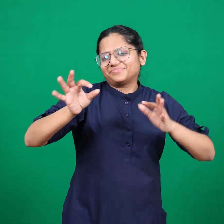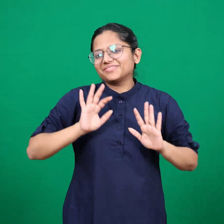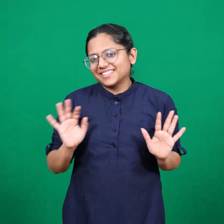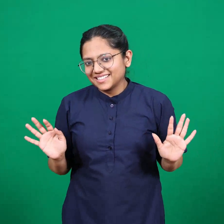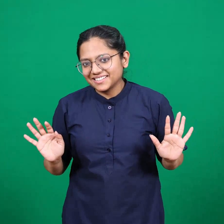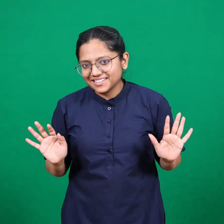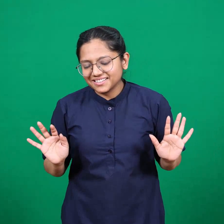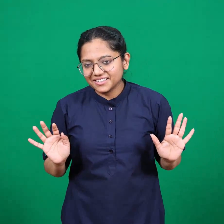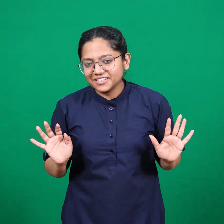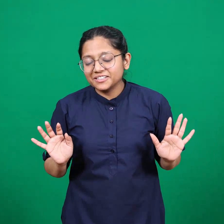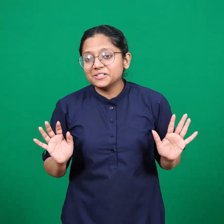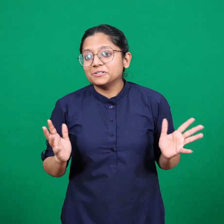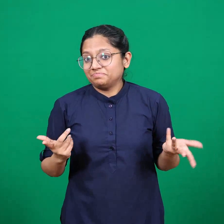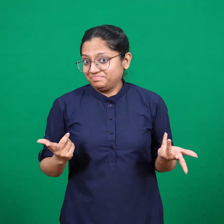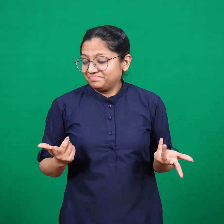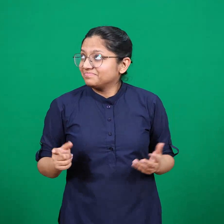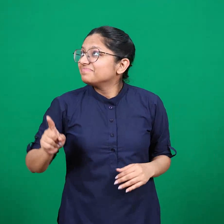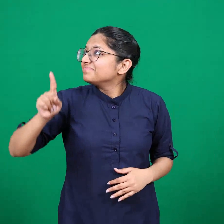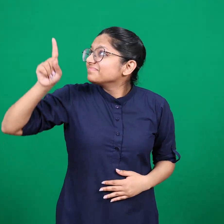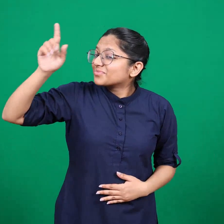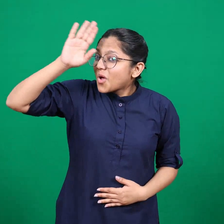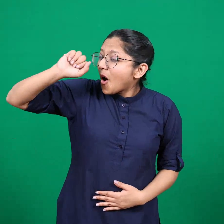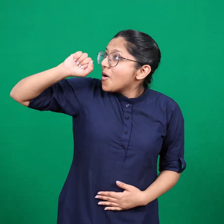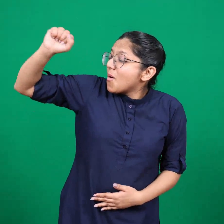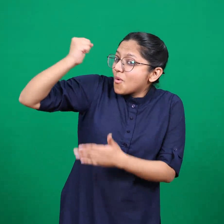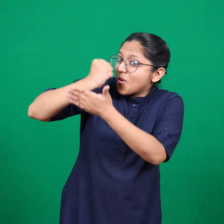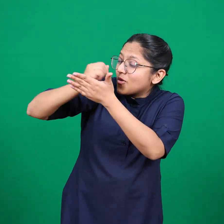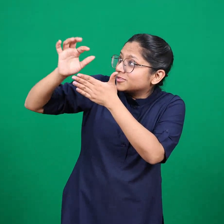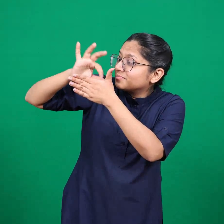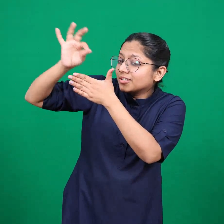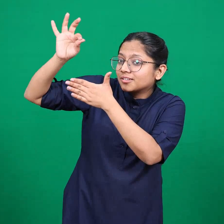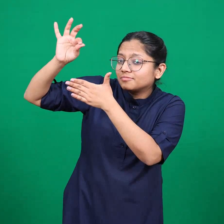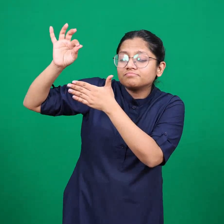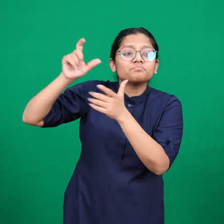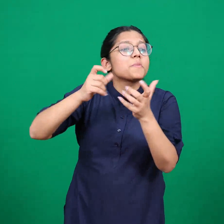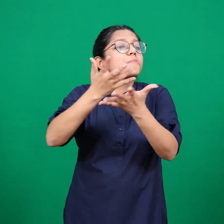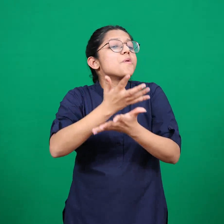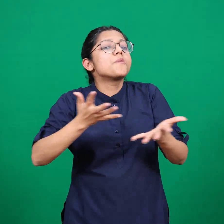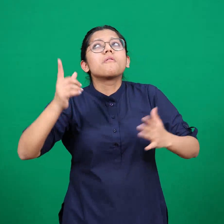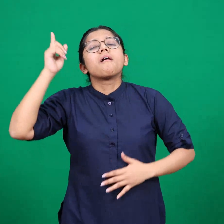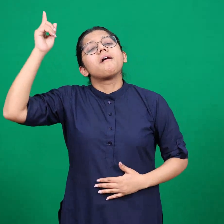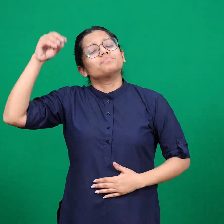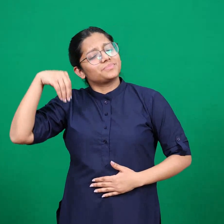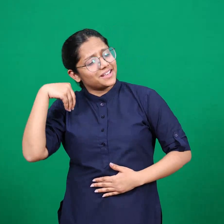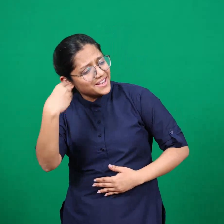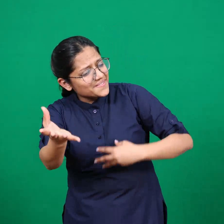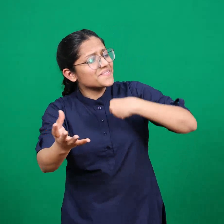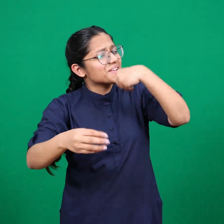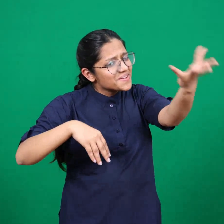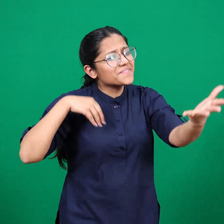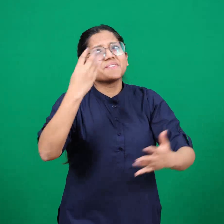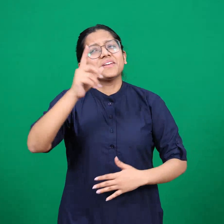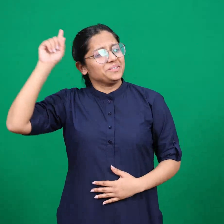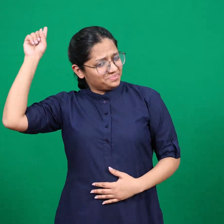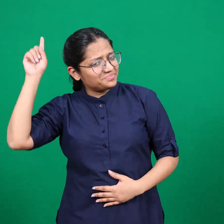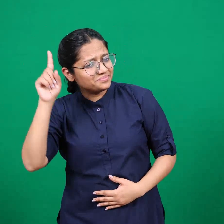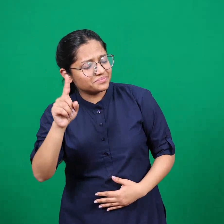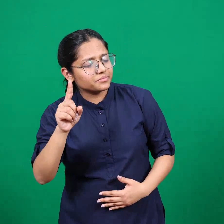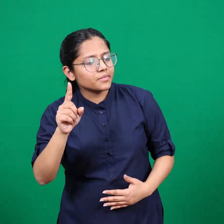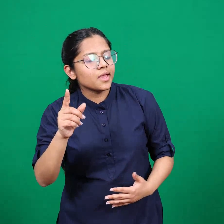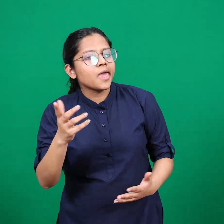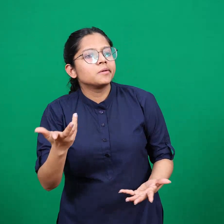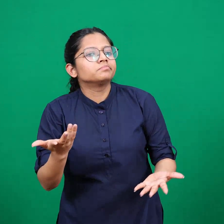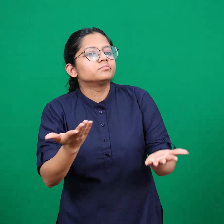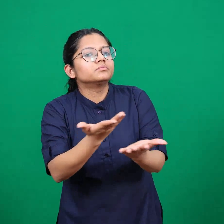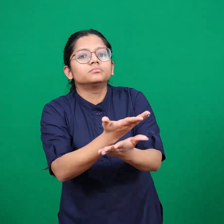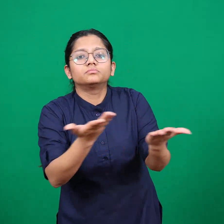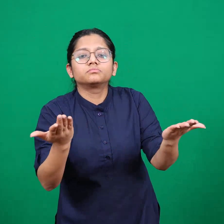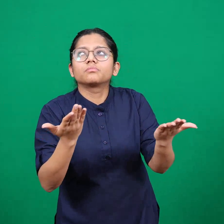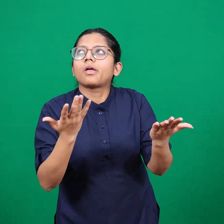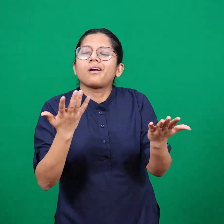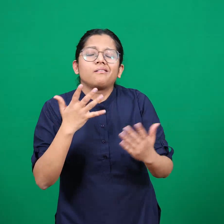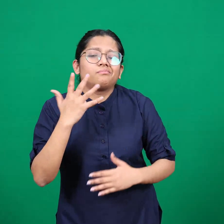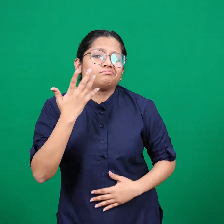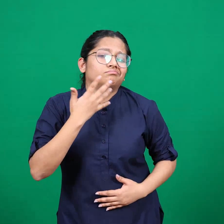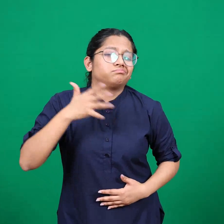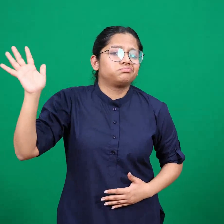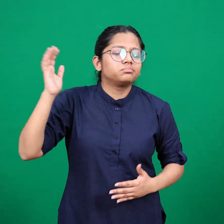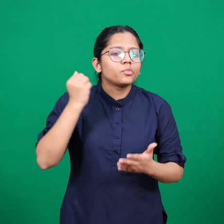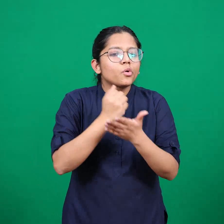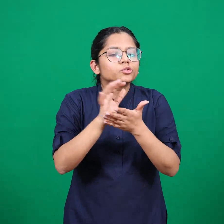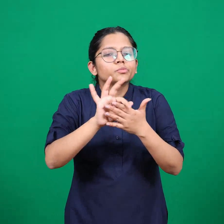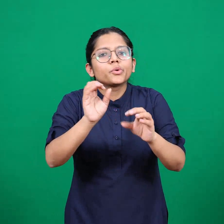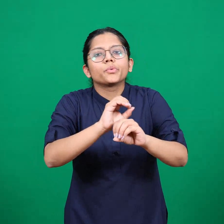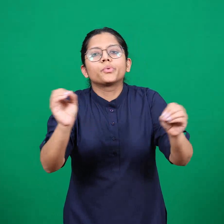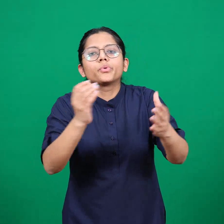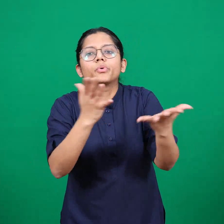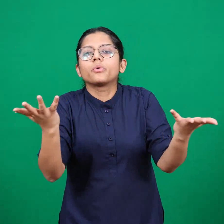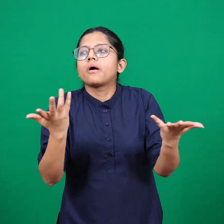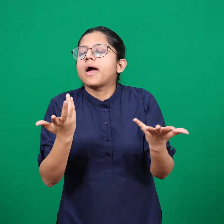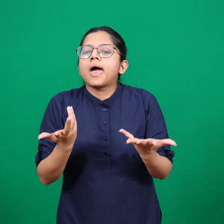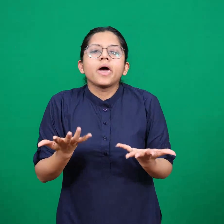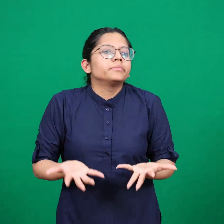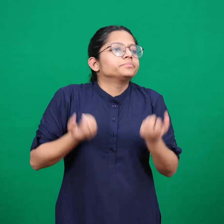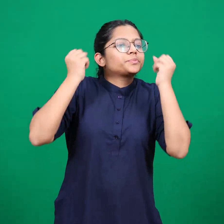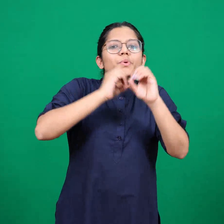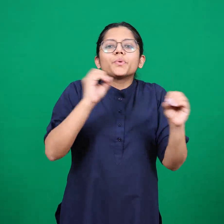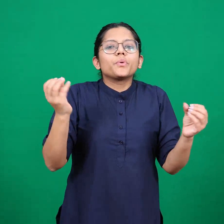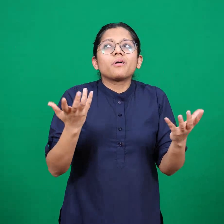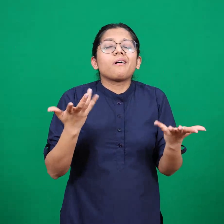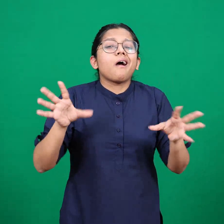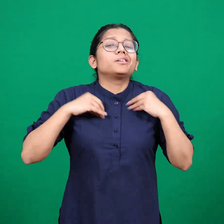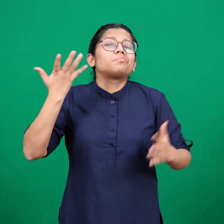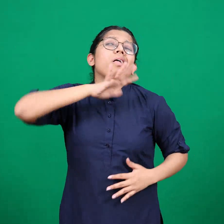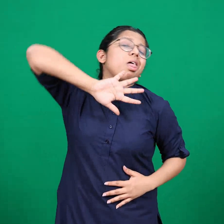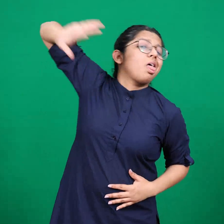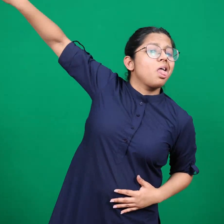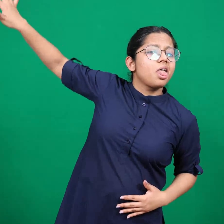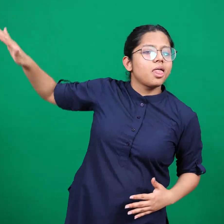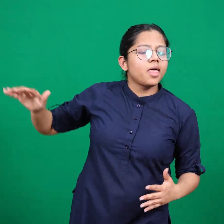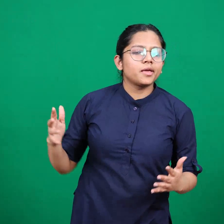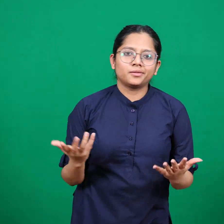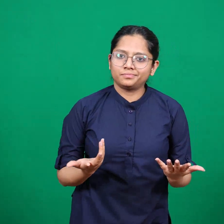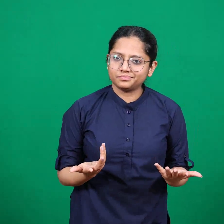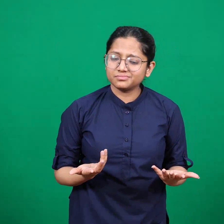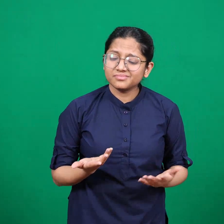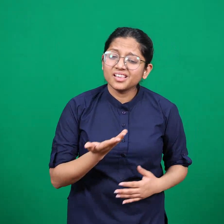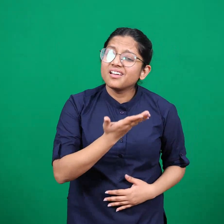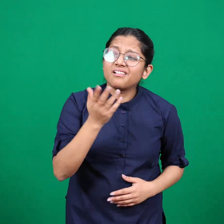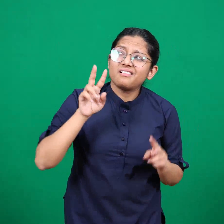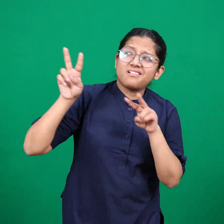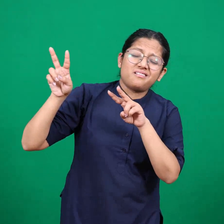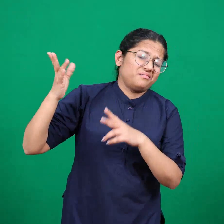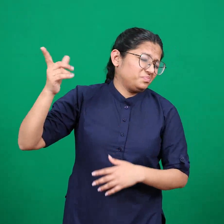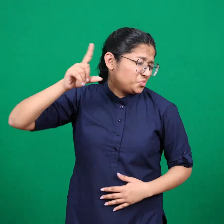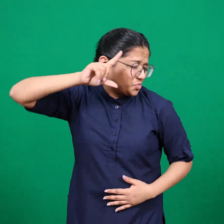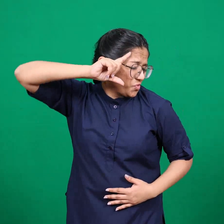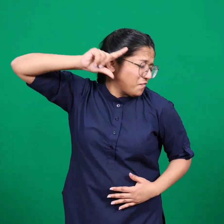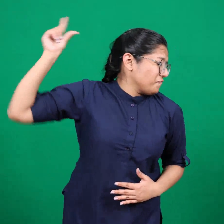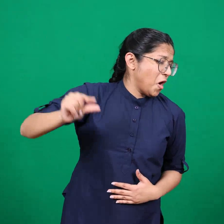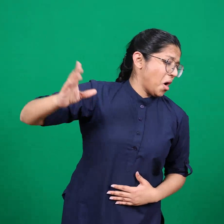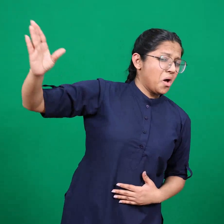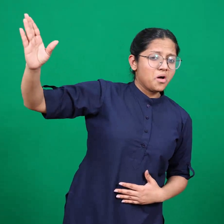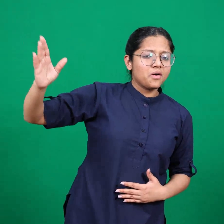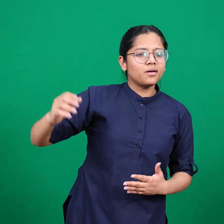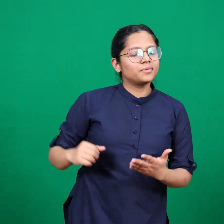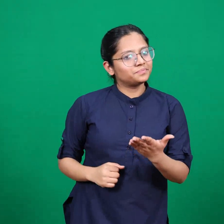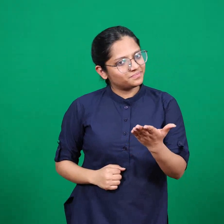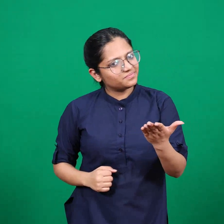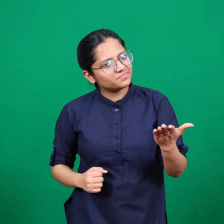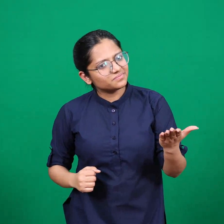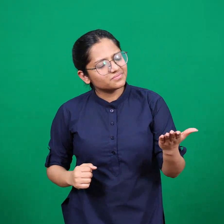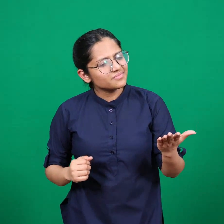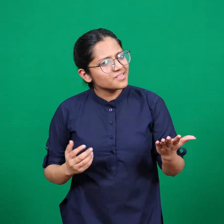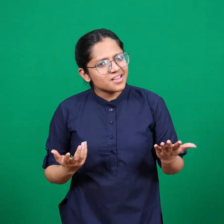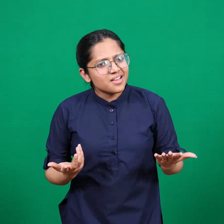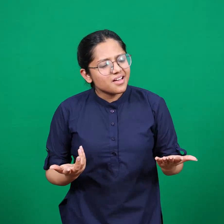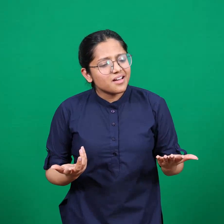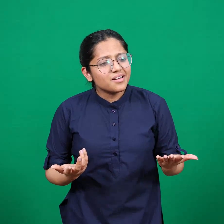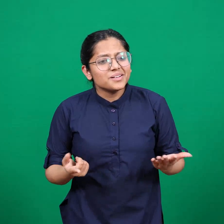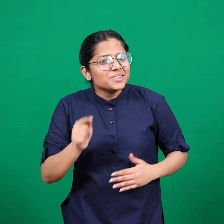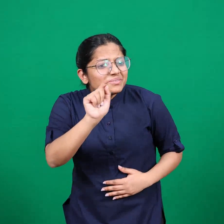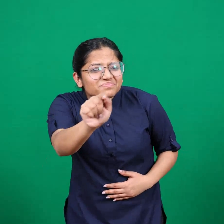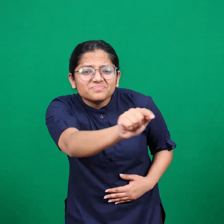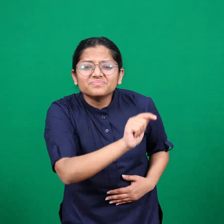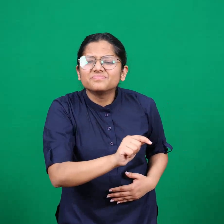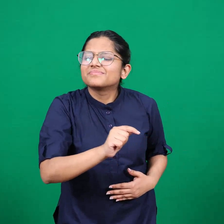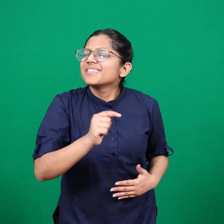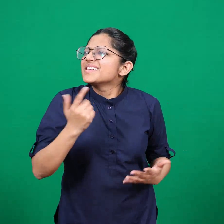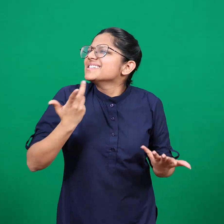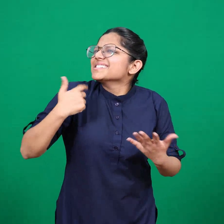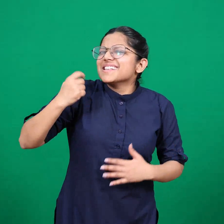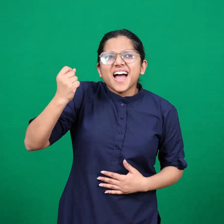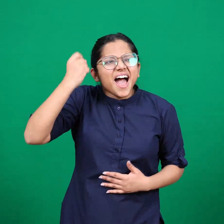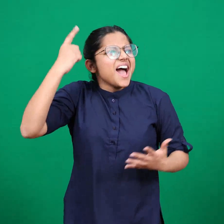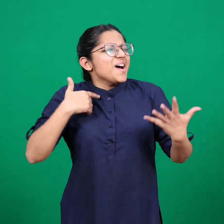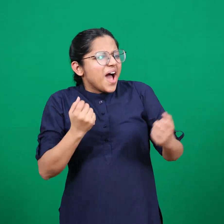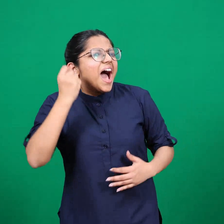The natural man does not accept the things that come from the Spirit of God.